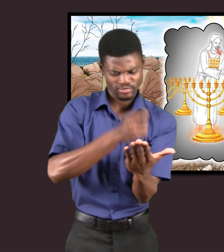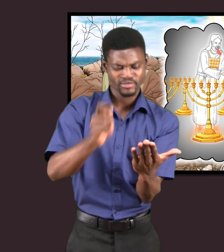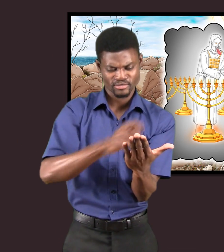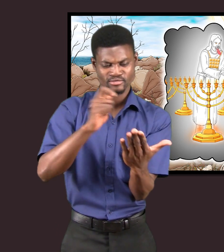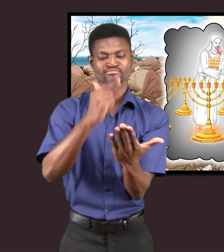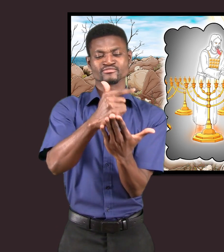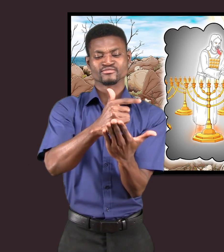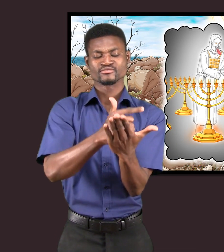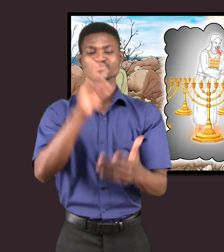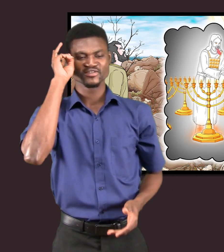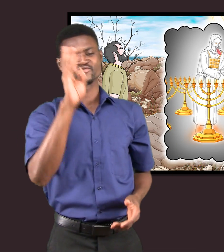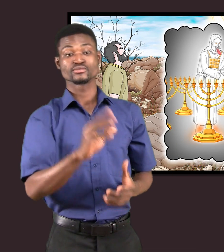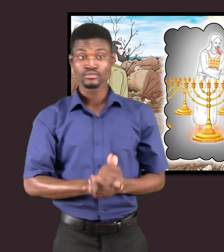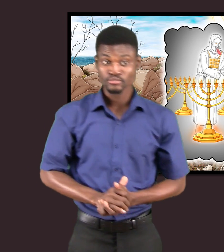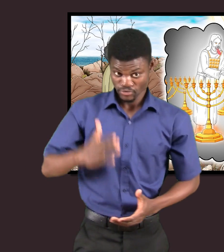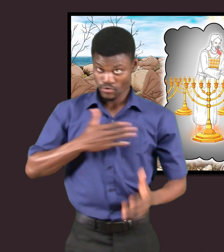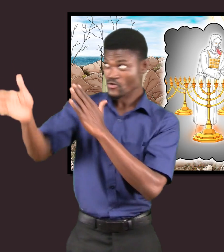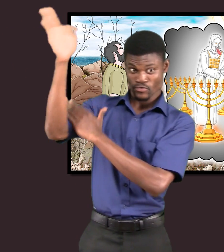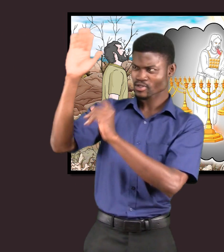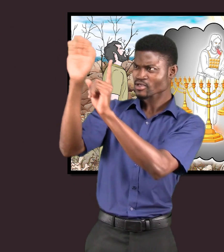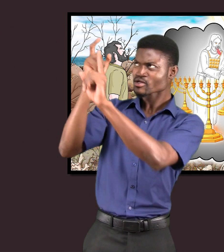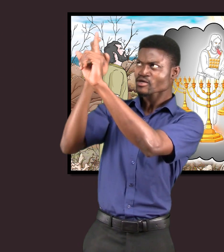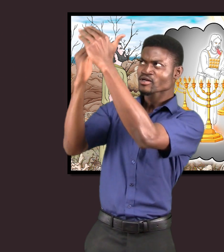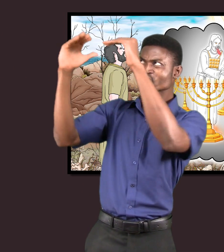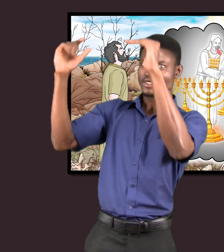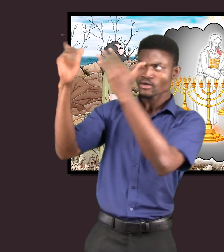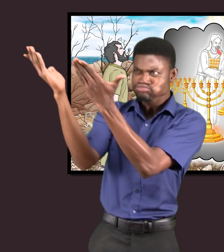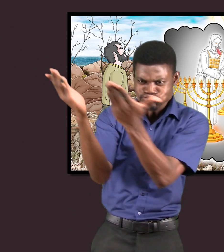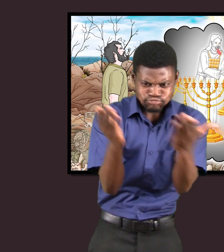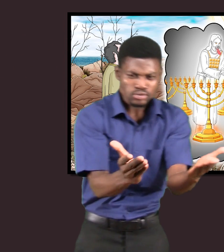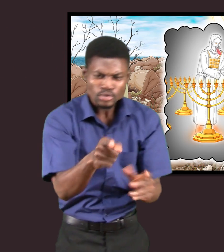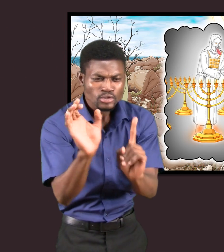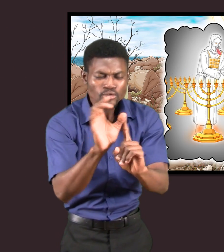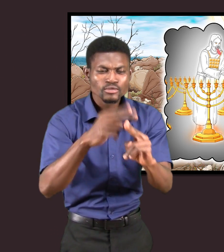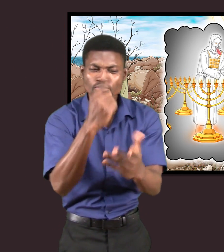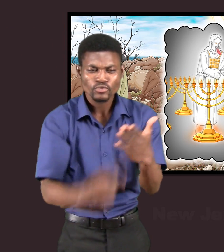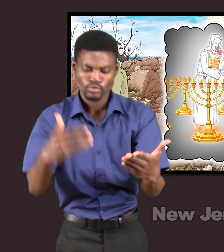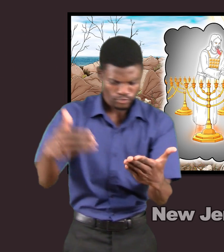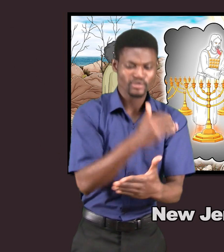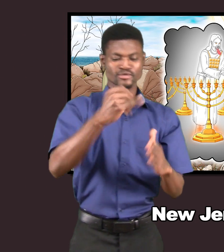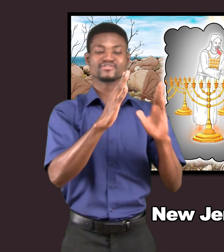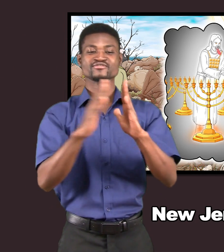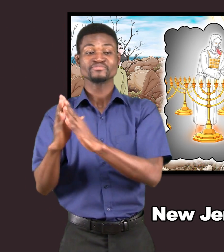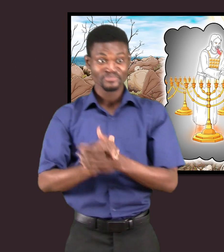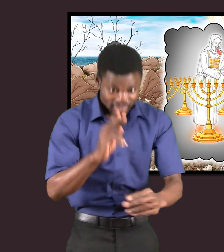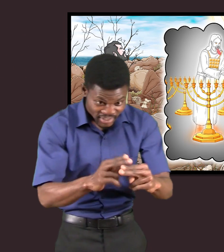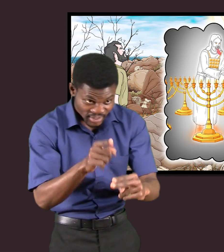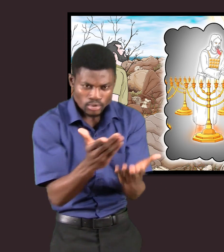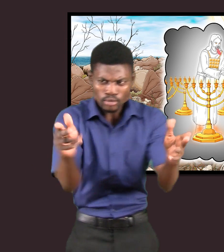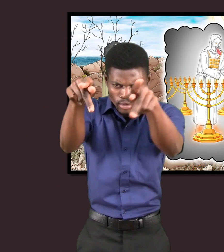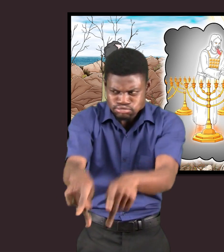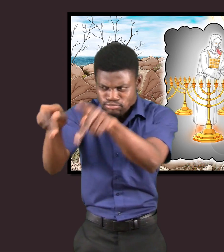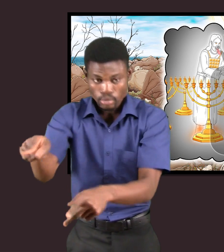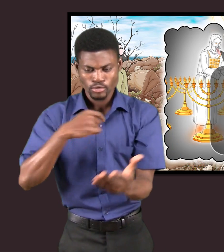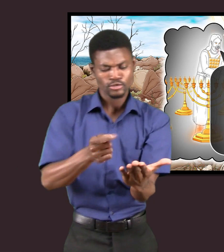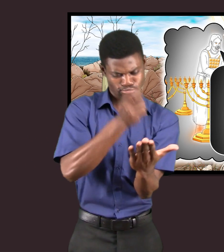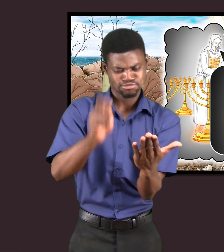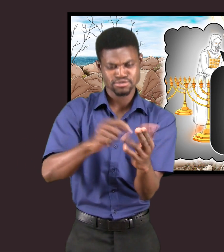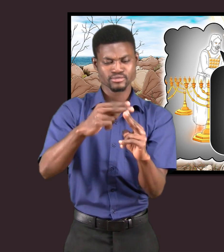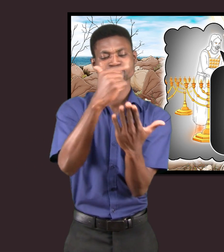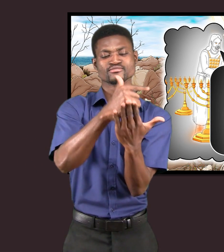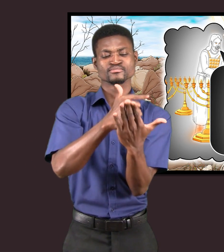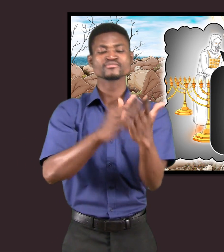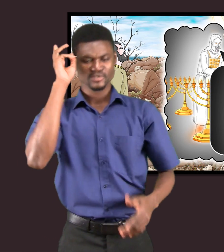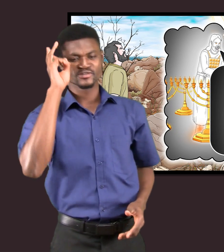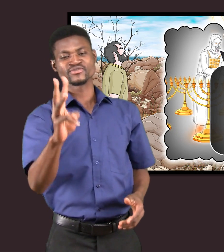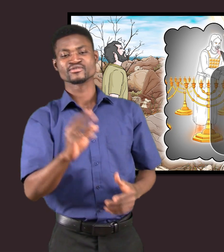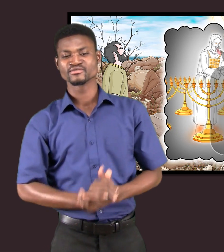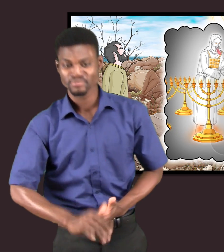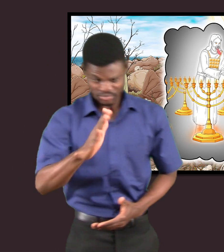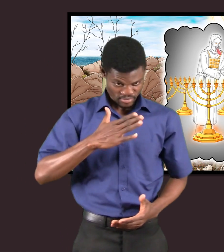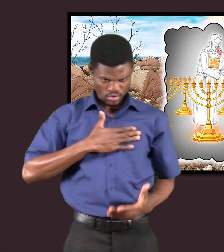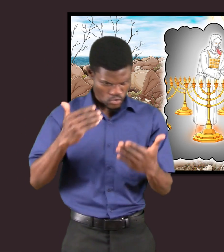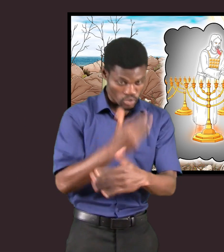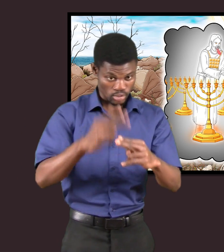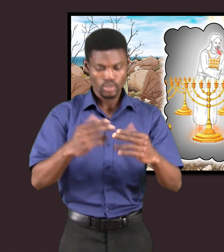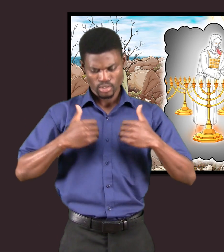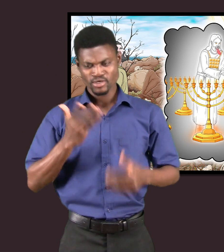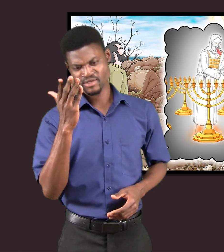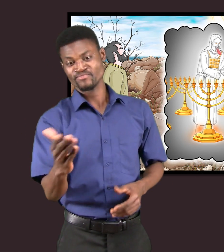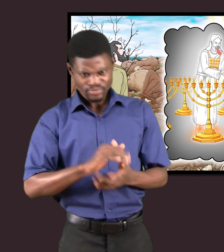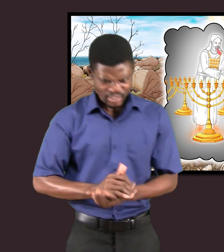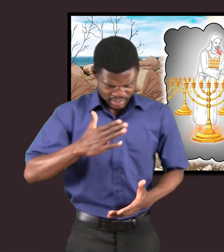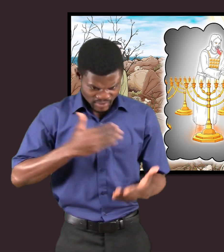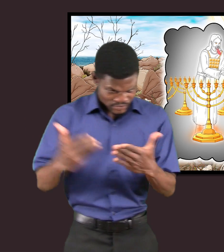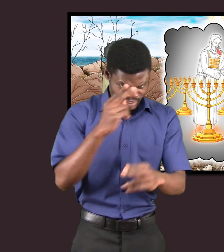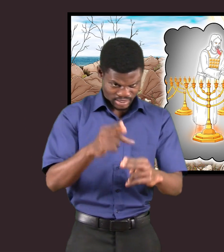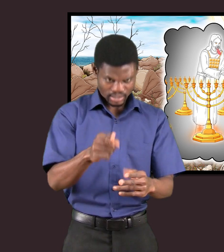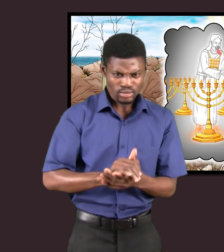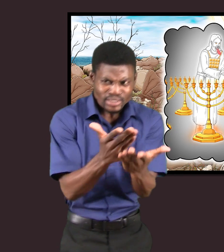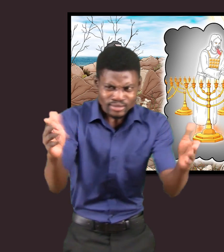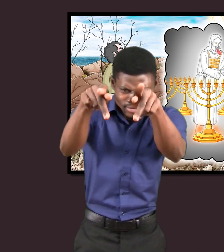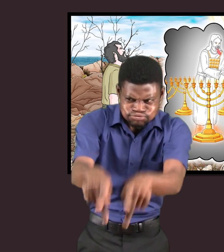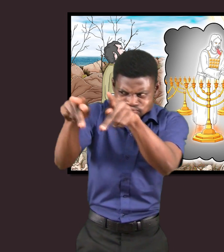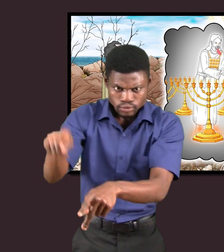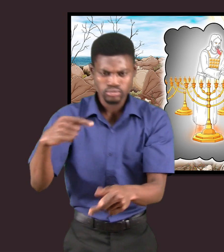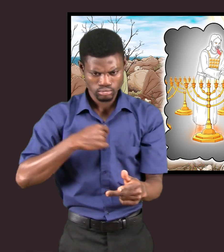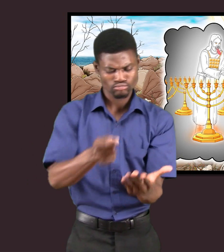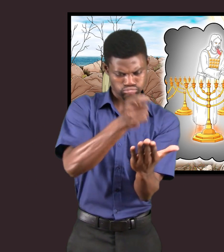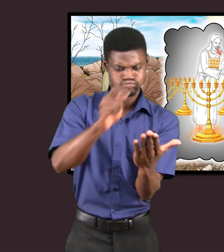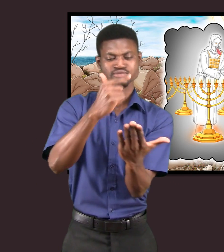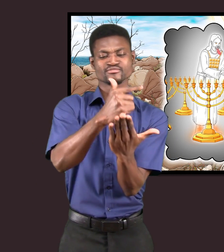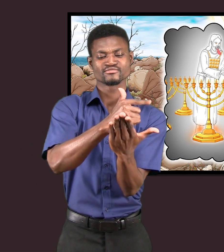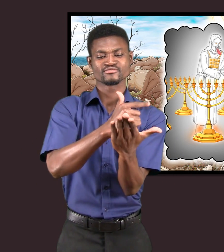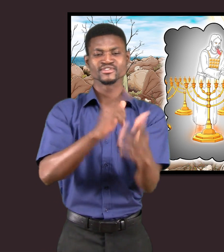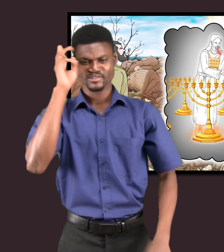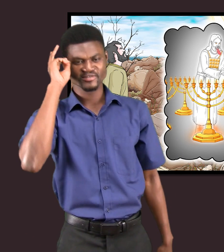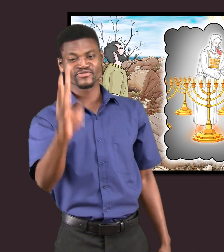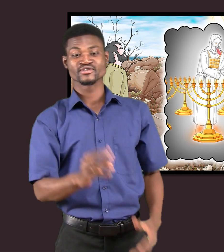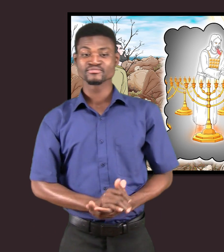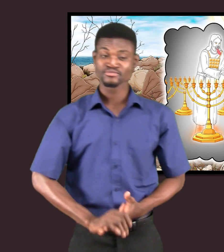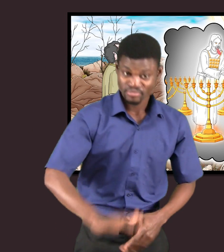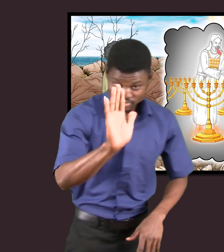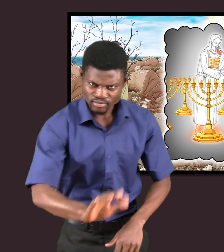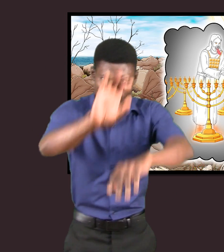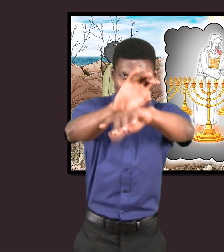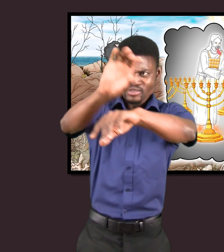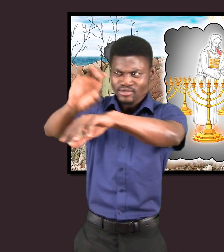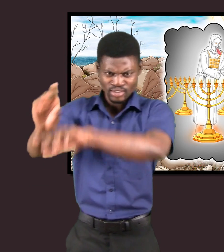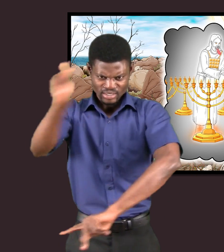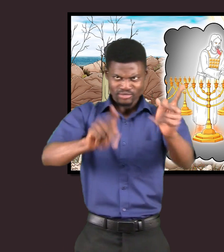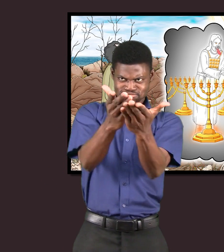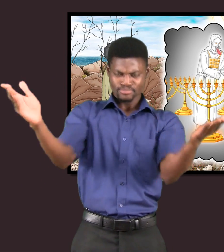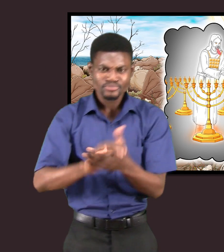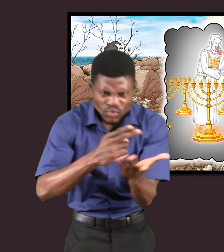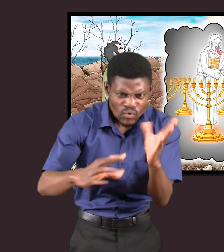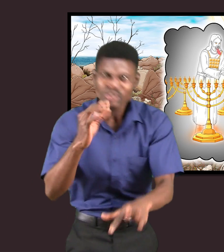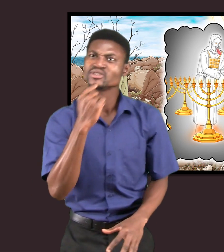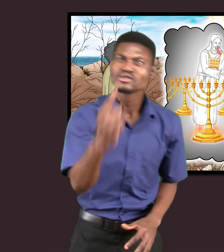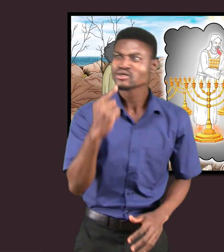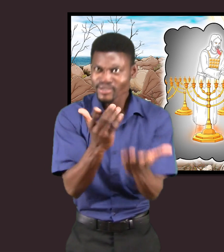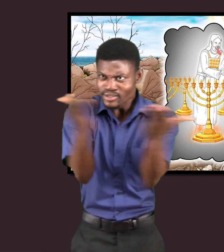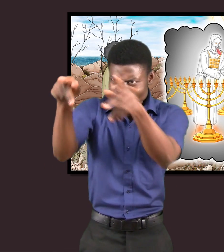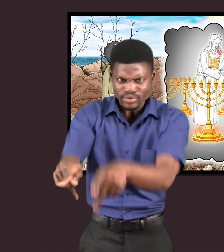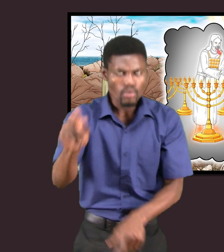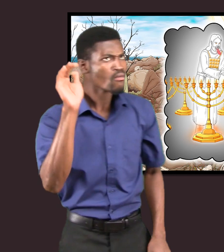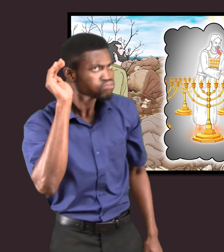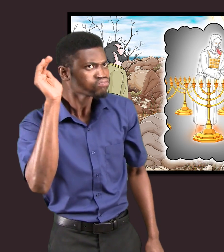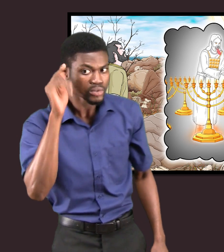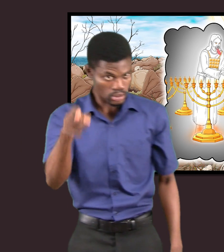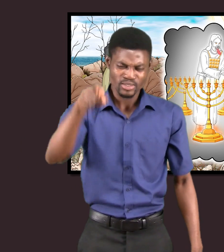Upon him I will write the name of My God, and the name of the city of My God (the new Jerusalem that comes down out of heaven from My God), and My new name.